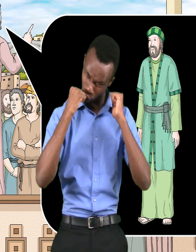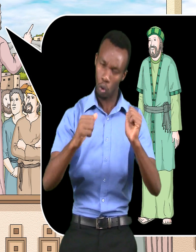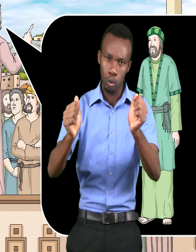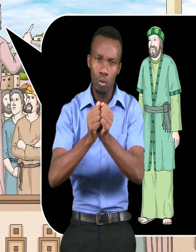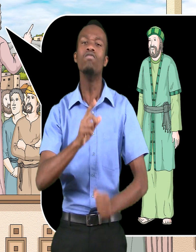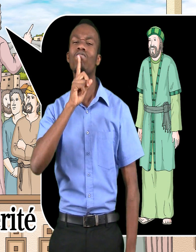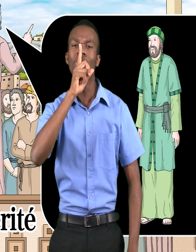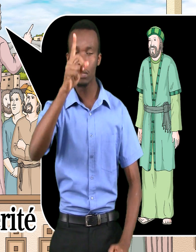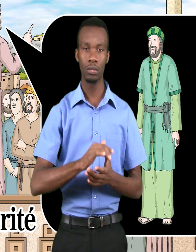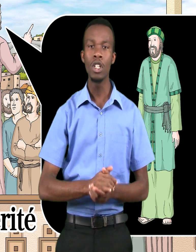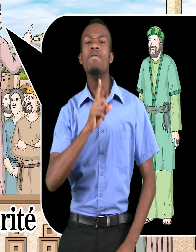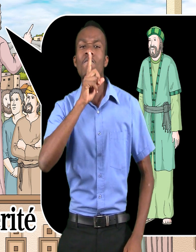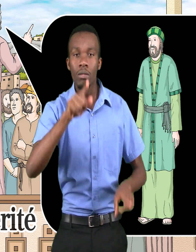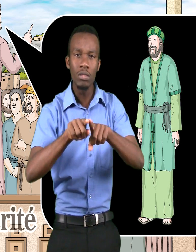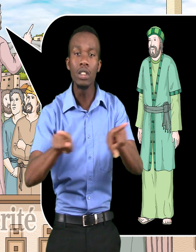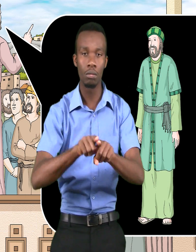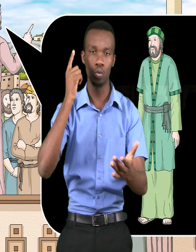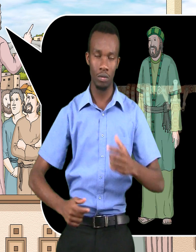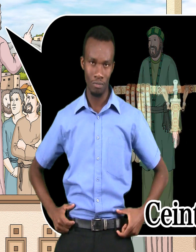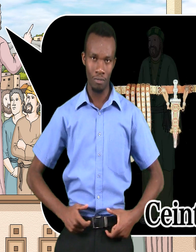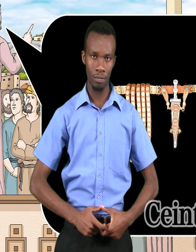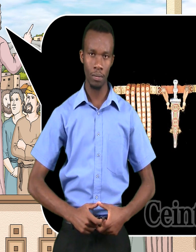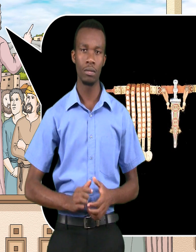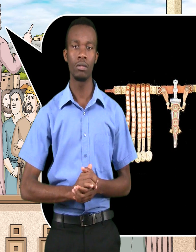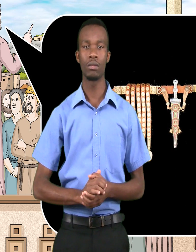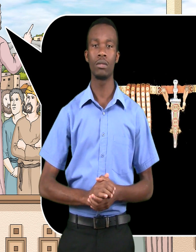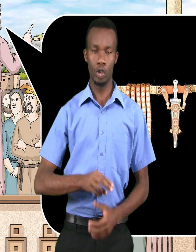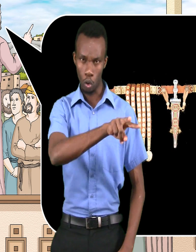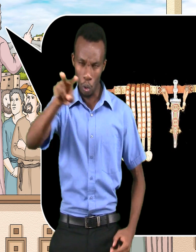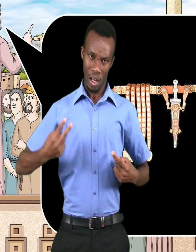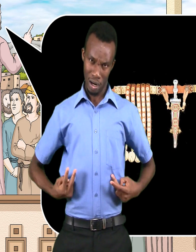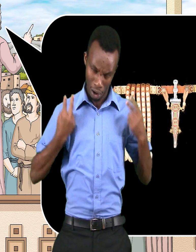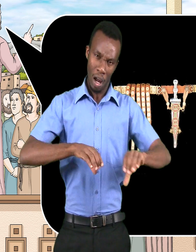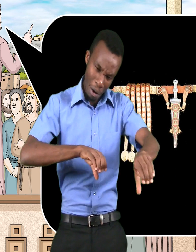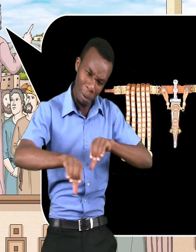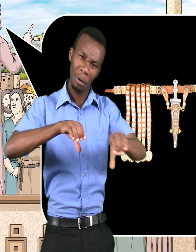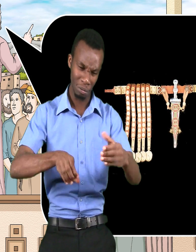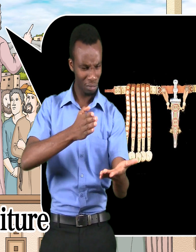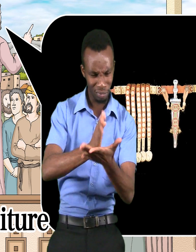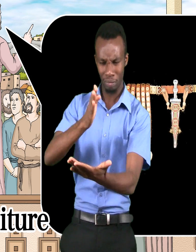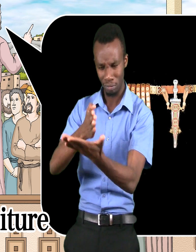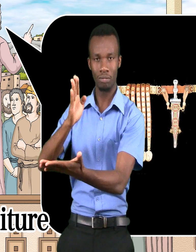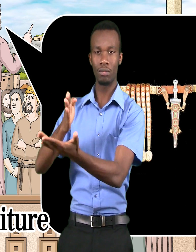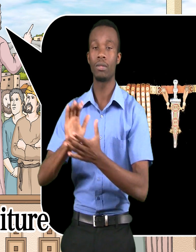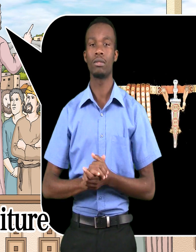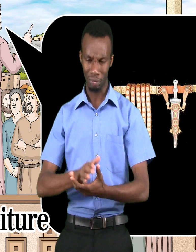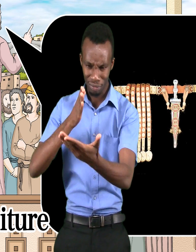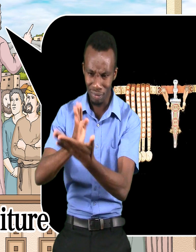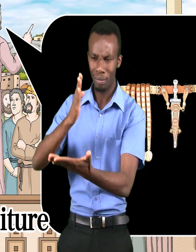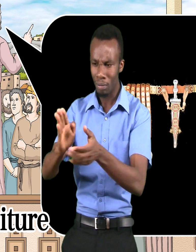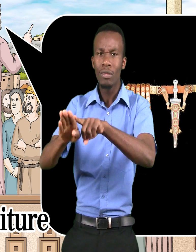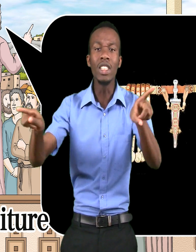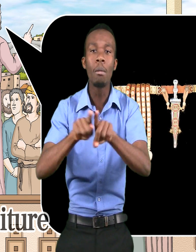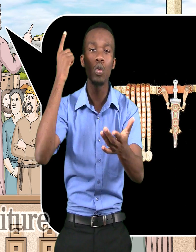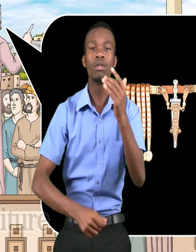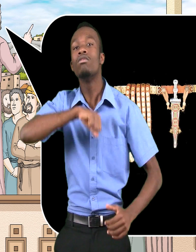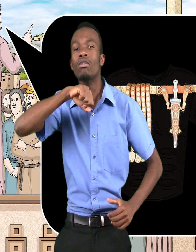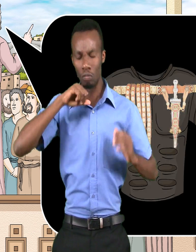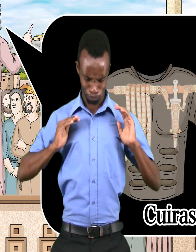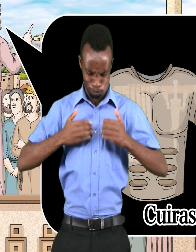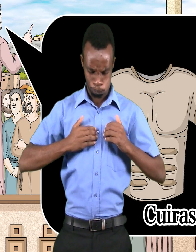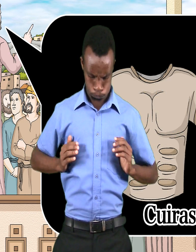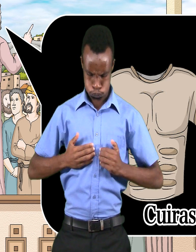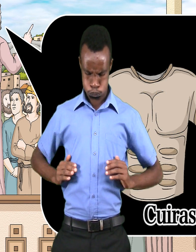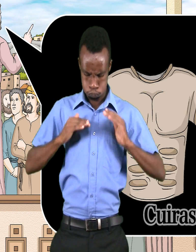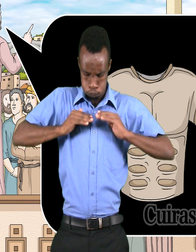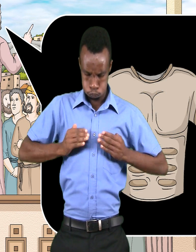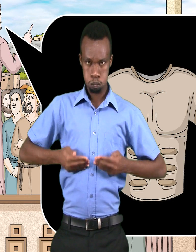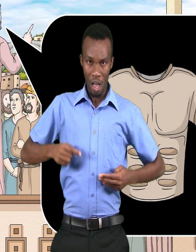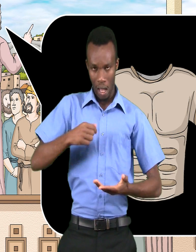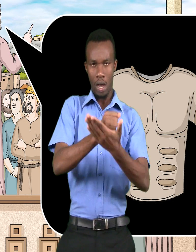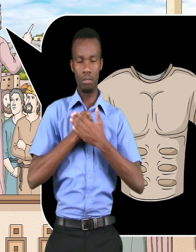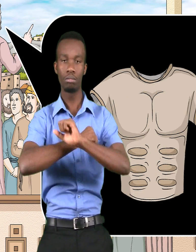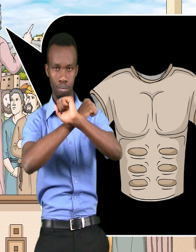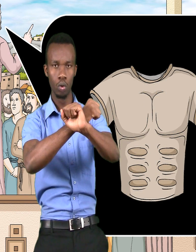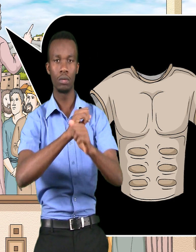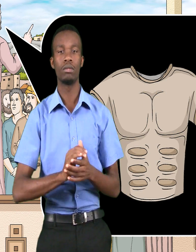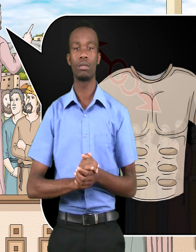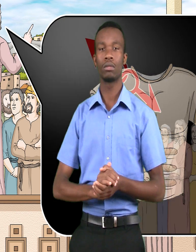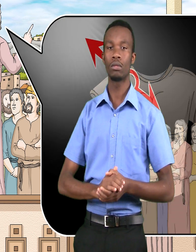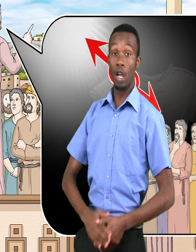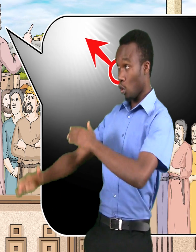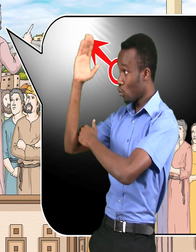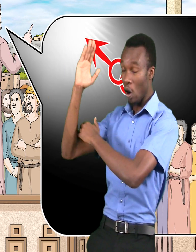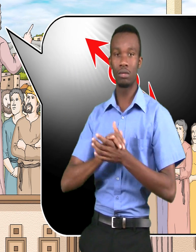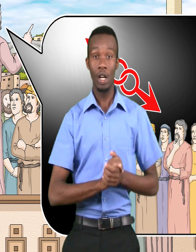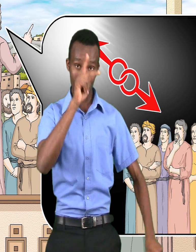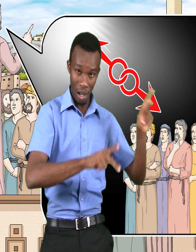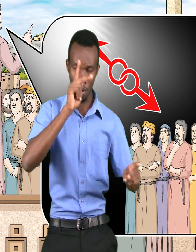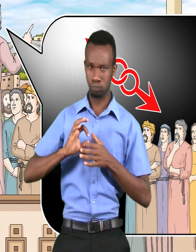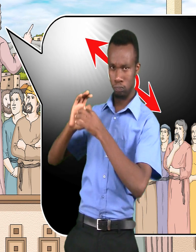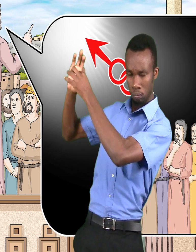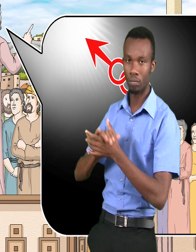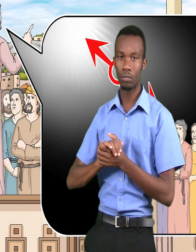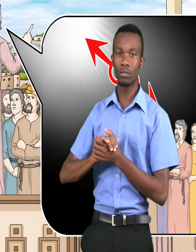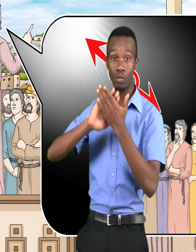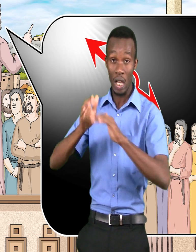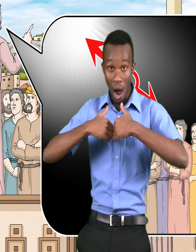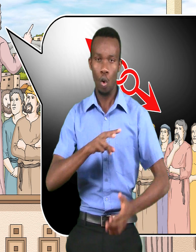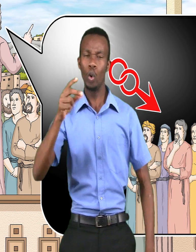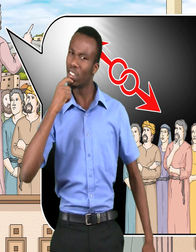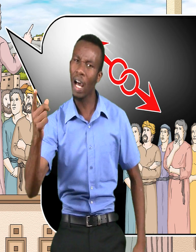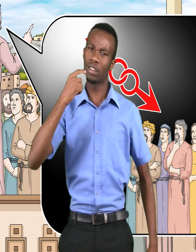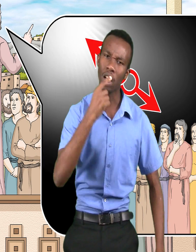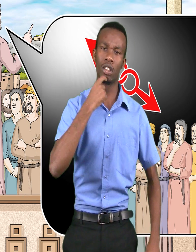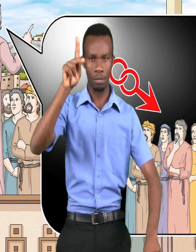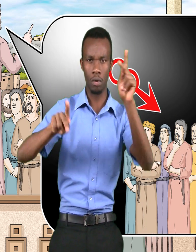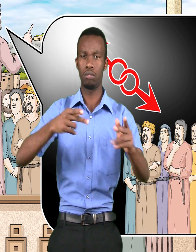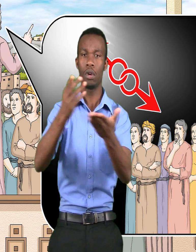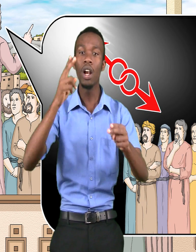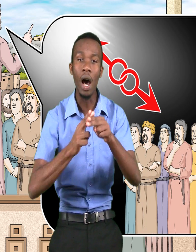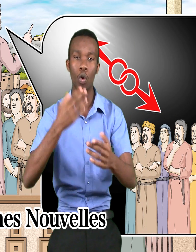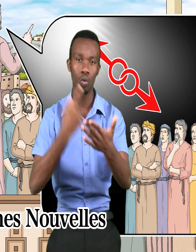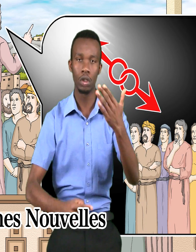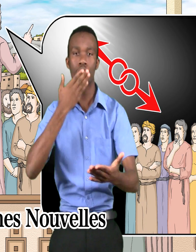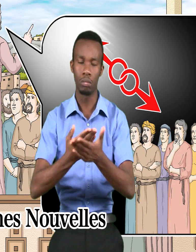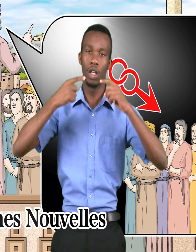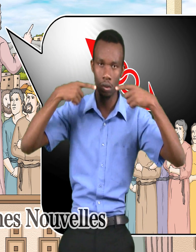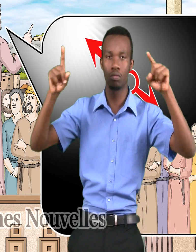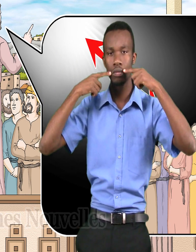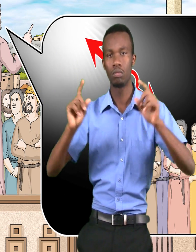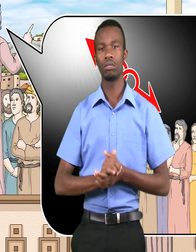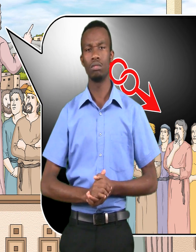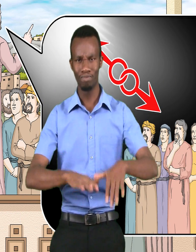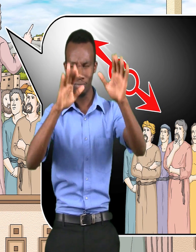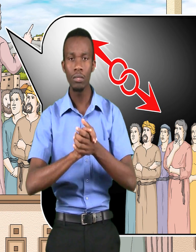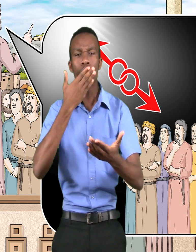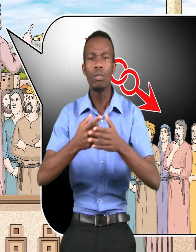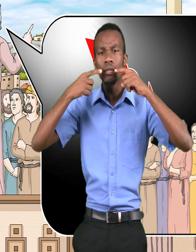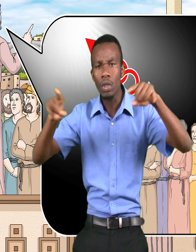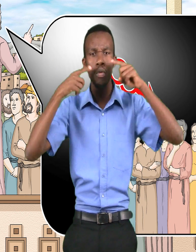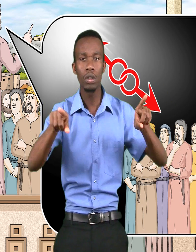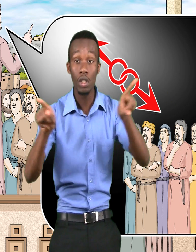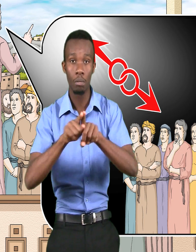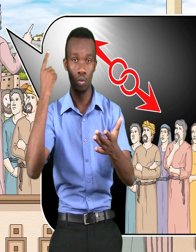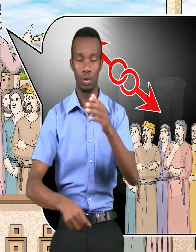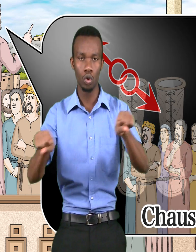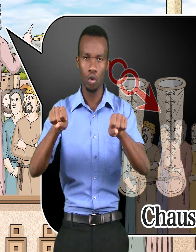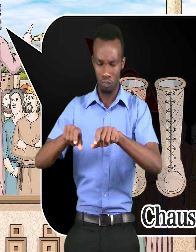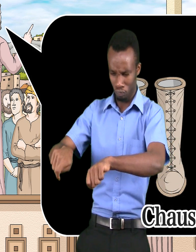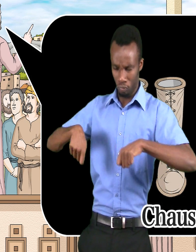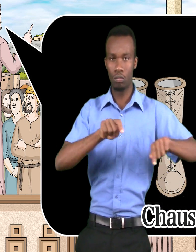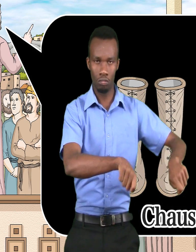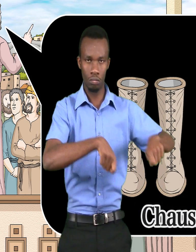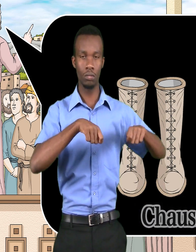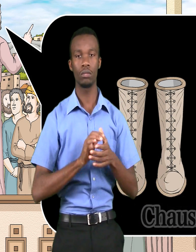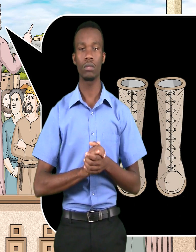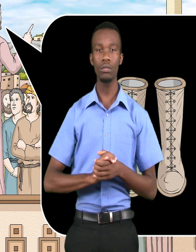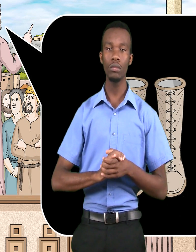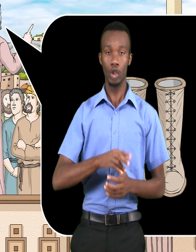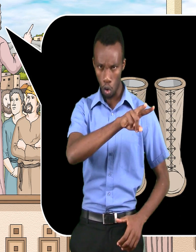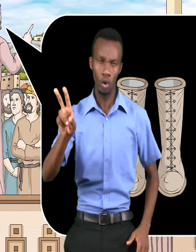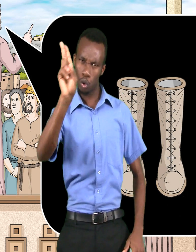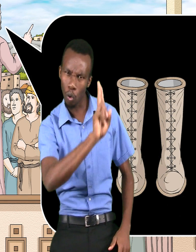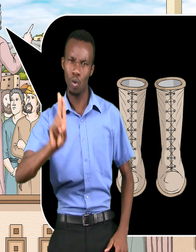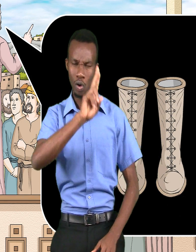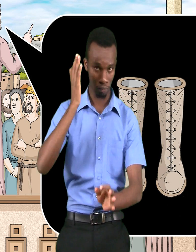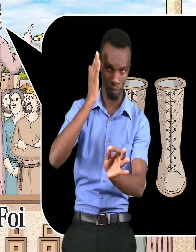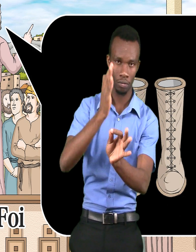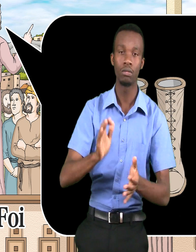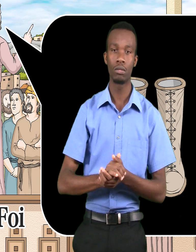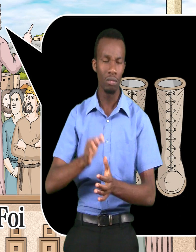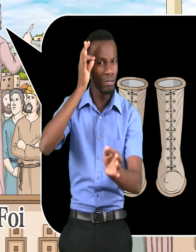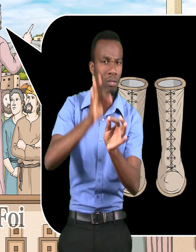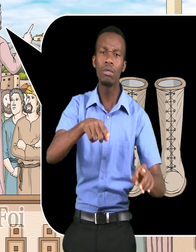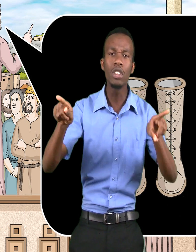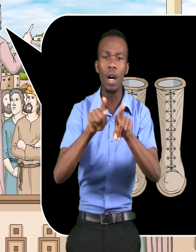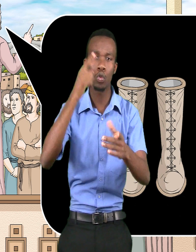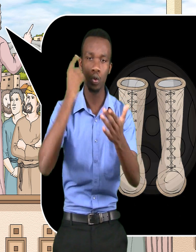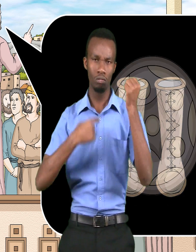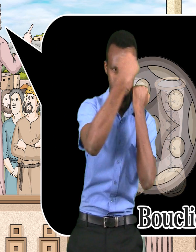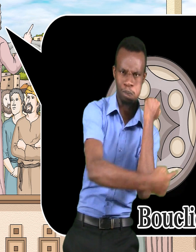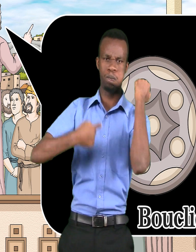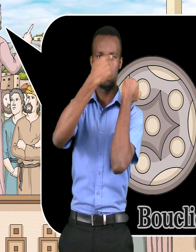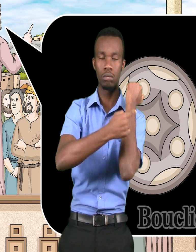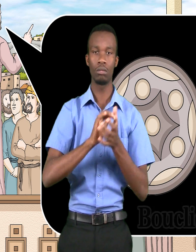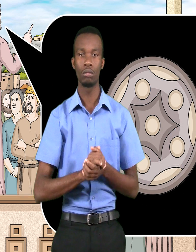Stand firm then, with the belt of truth buckled around your waist, with the breastplate of righteousness arrayed, and with your feet fitted with the readiness of the gospel of peace.